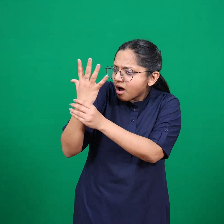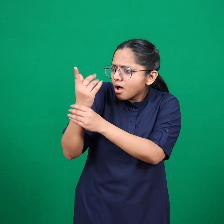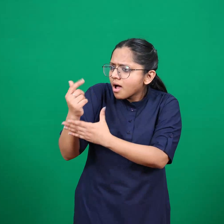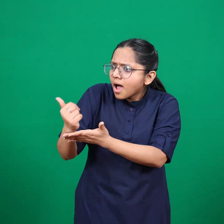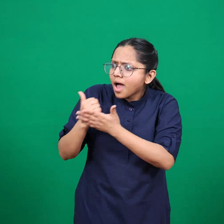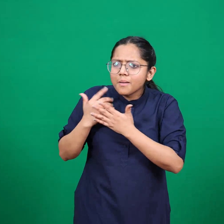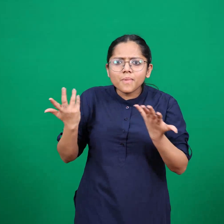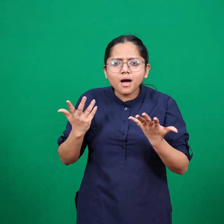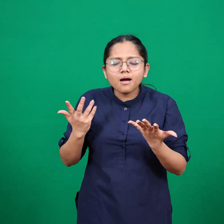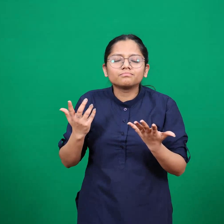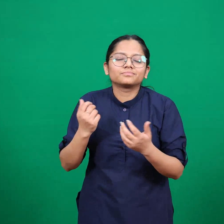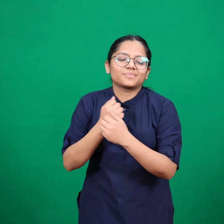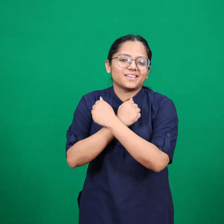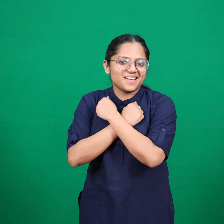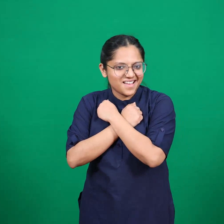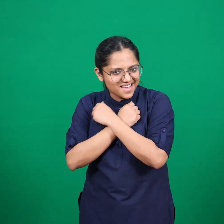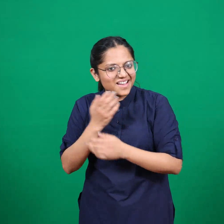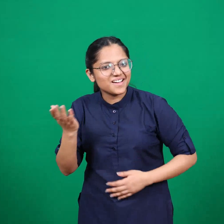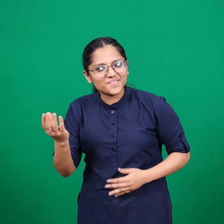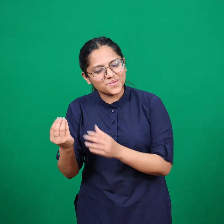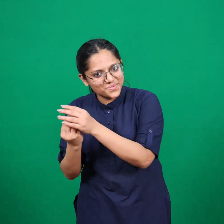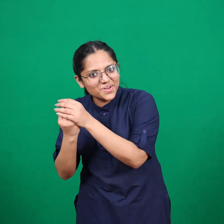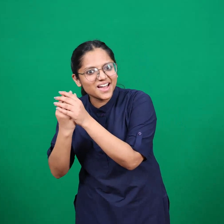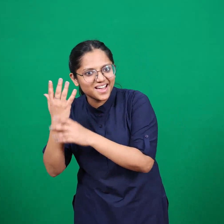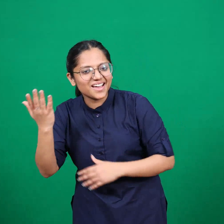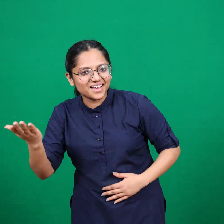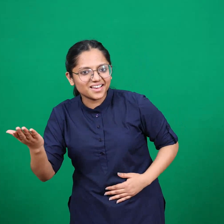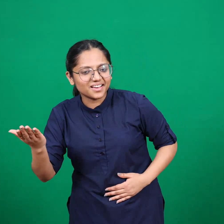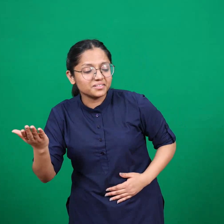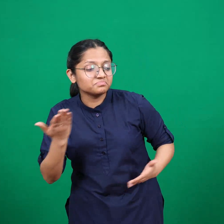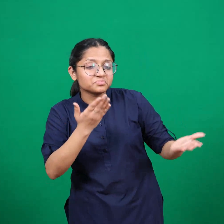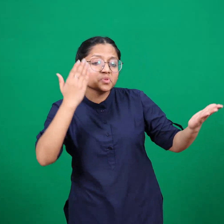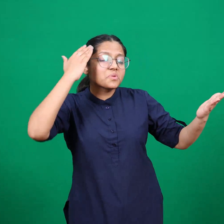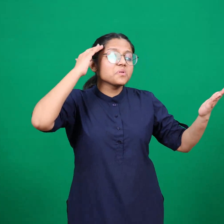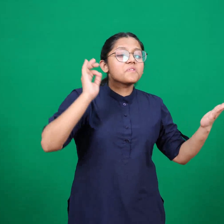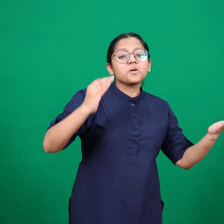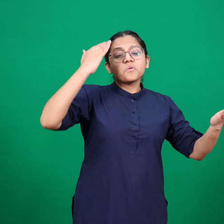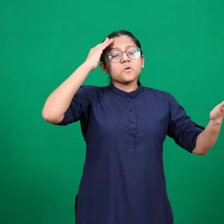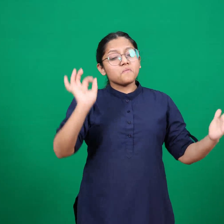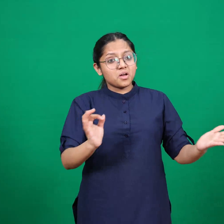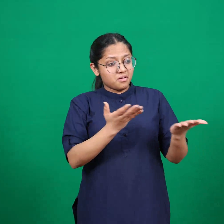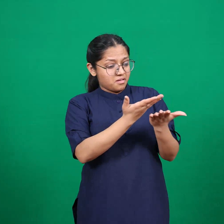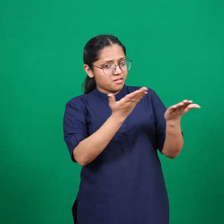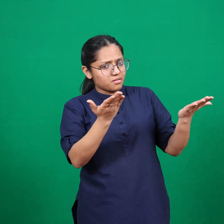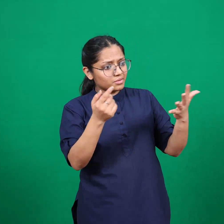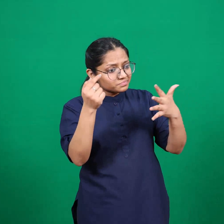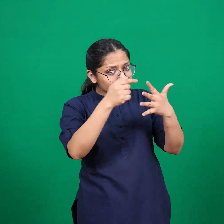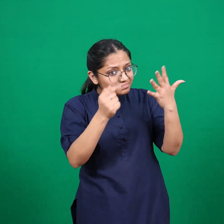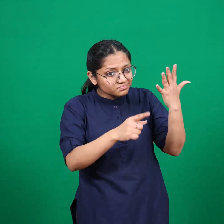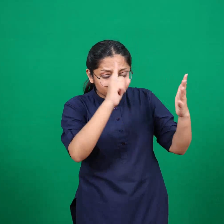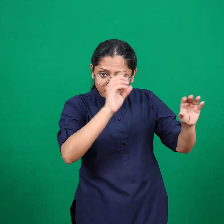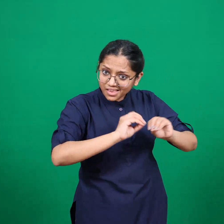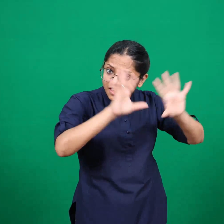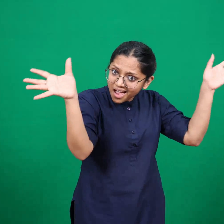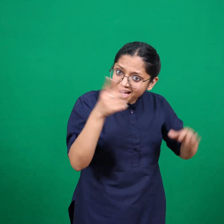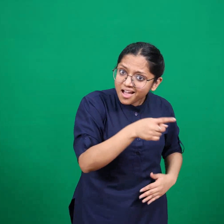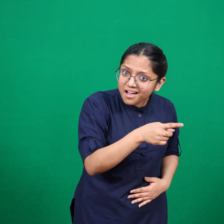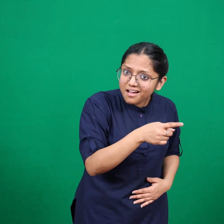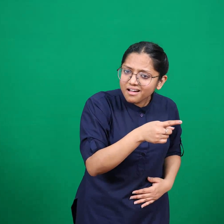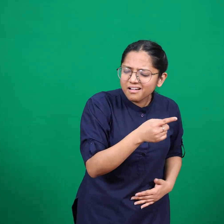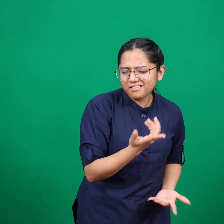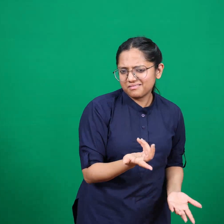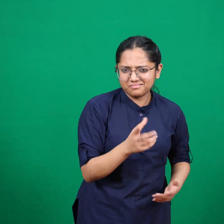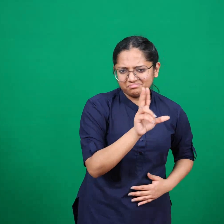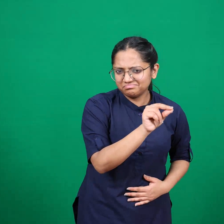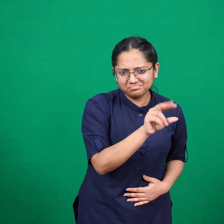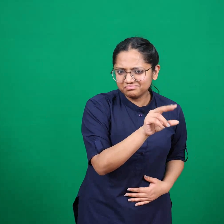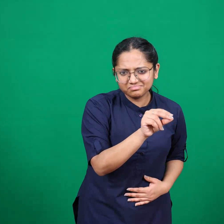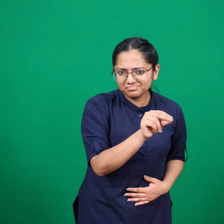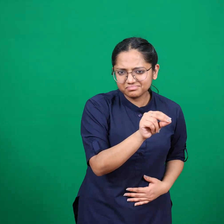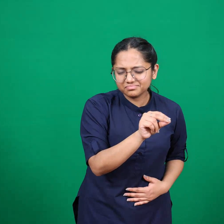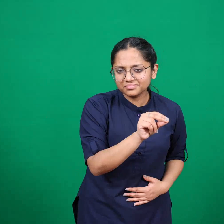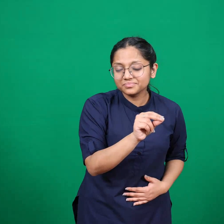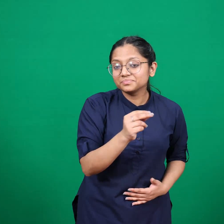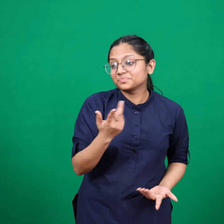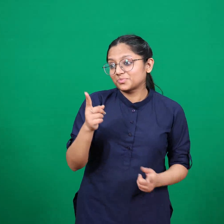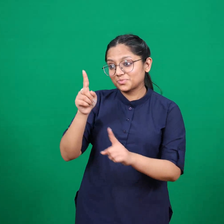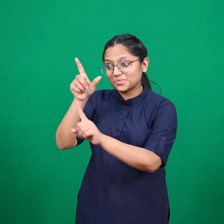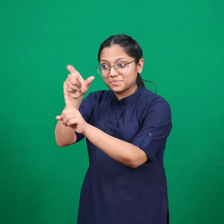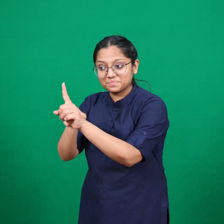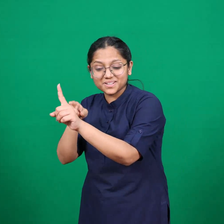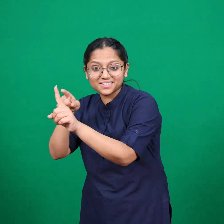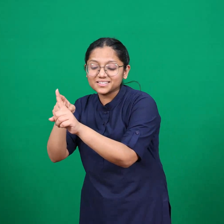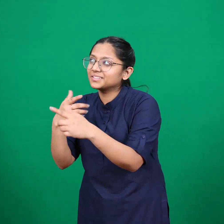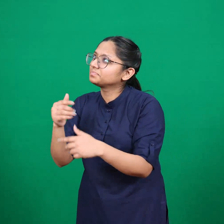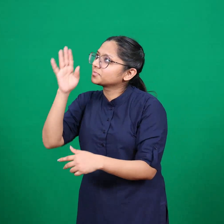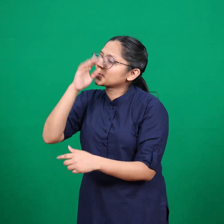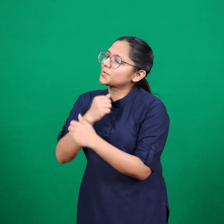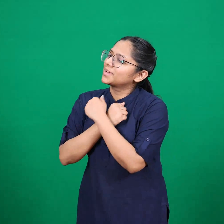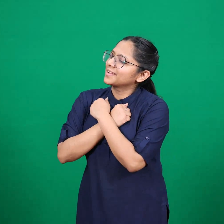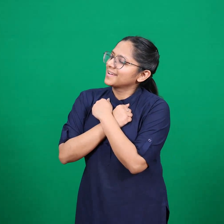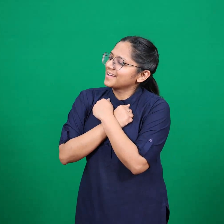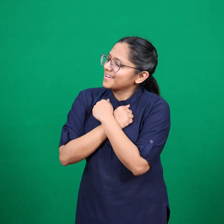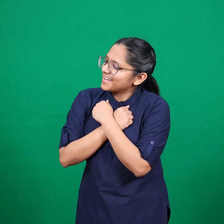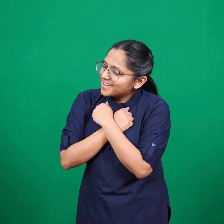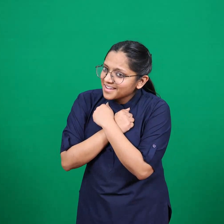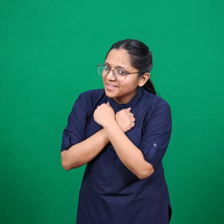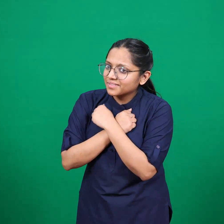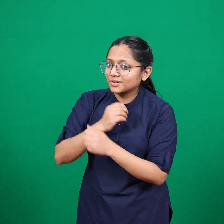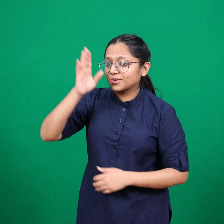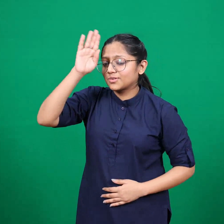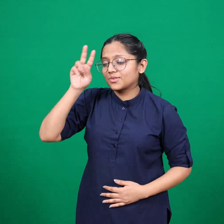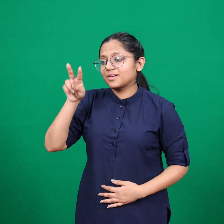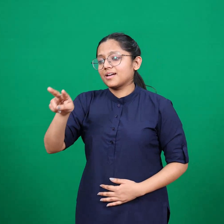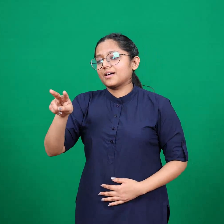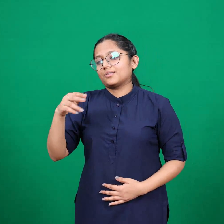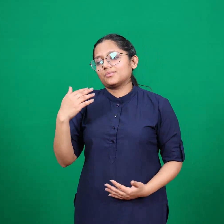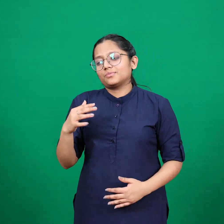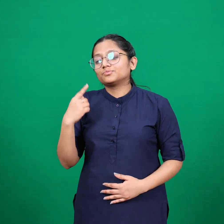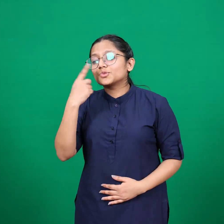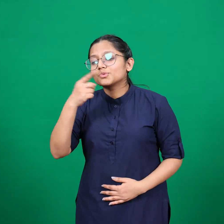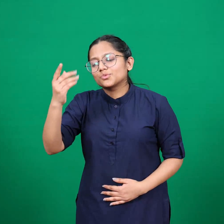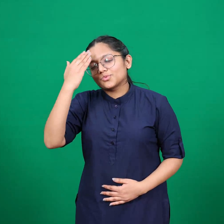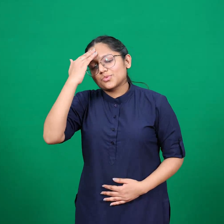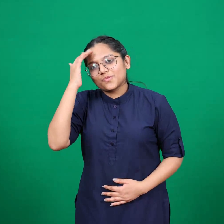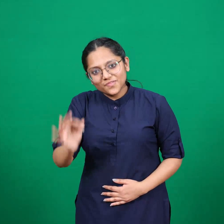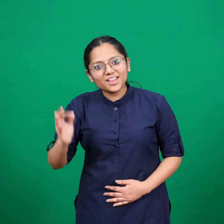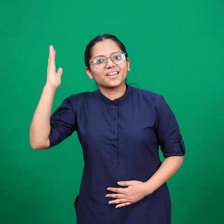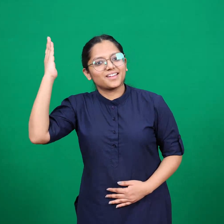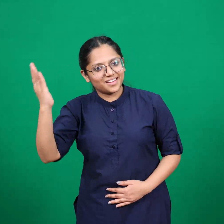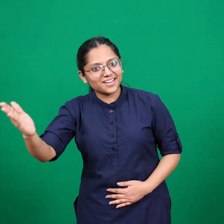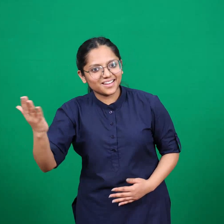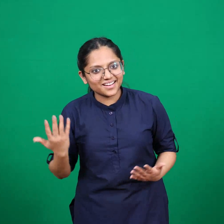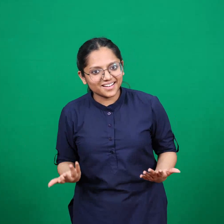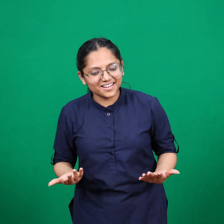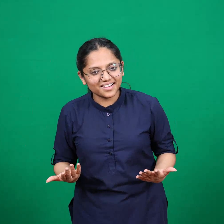But the one who loves God is known by God.